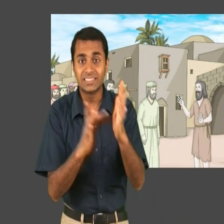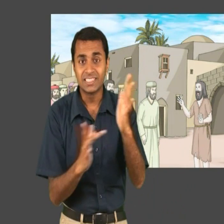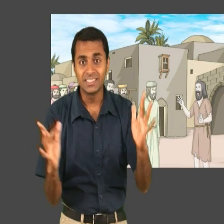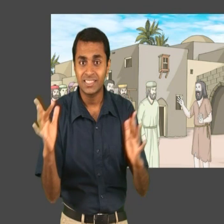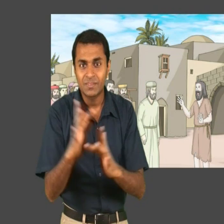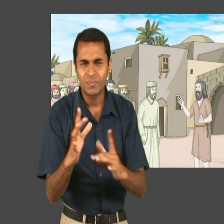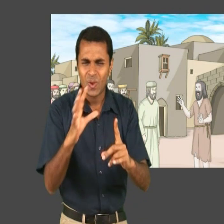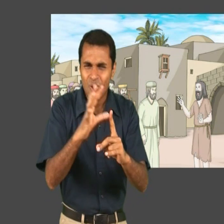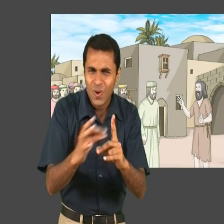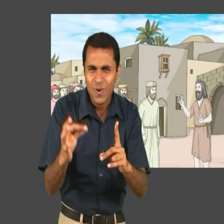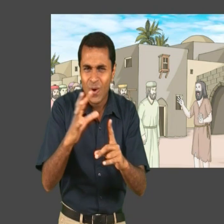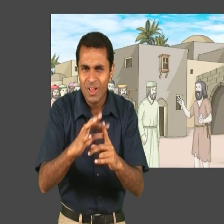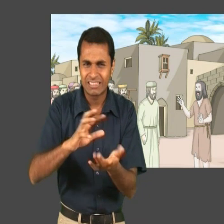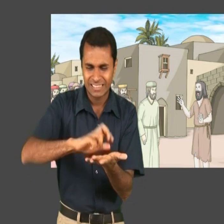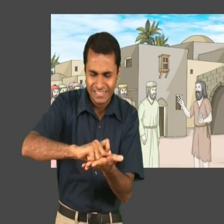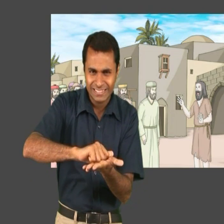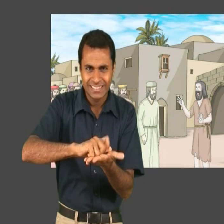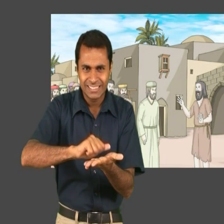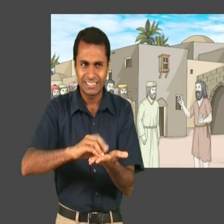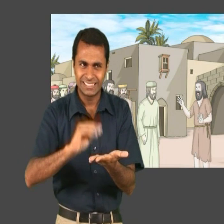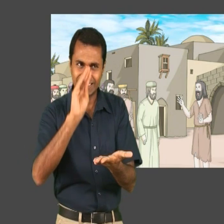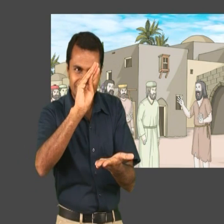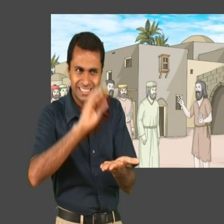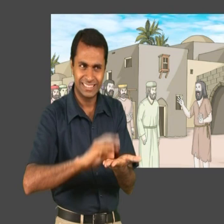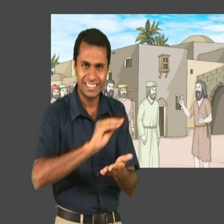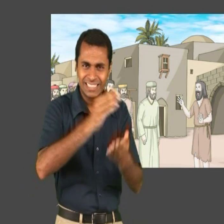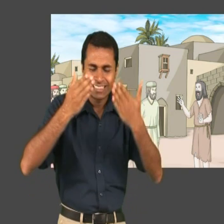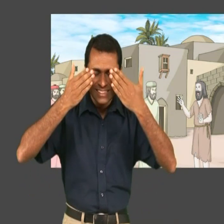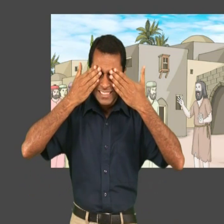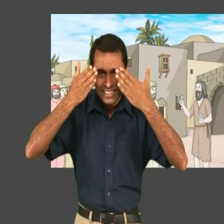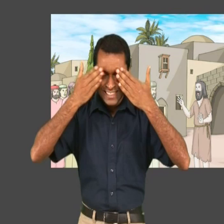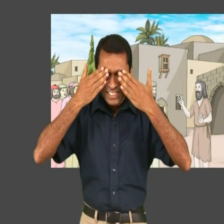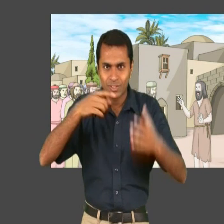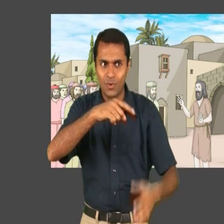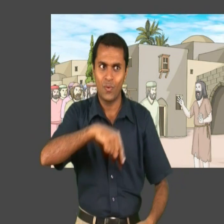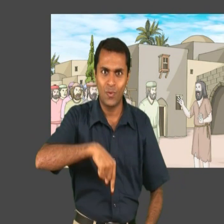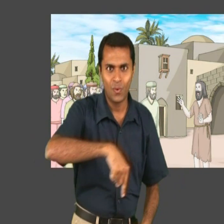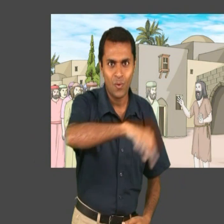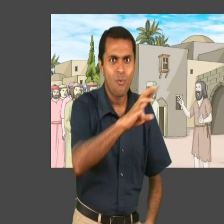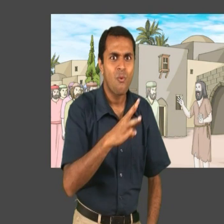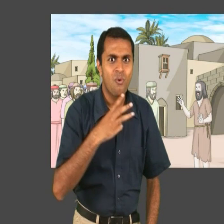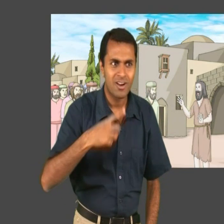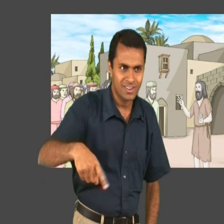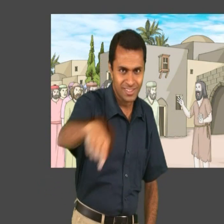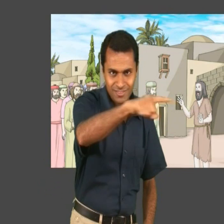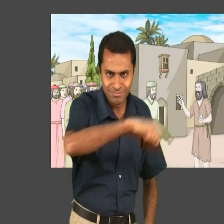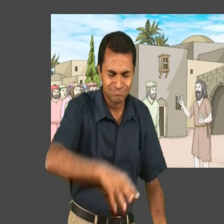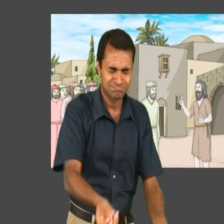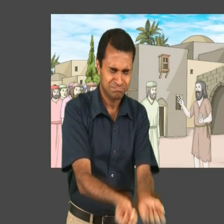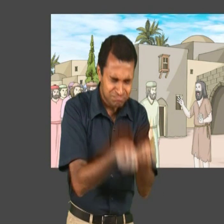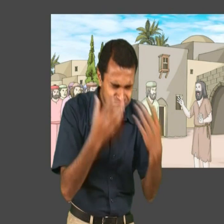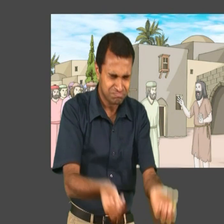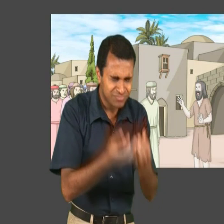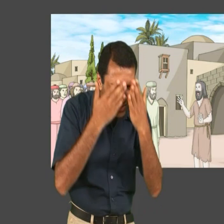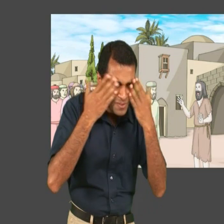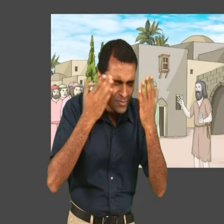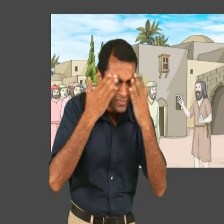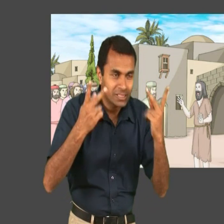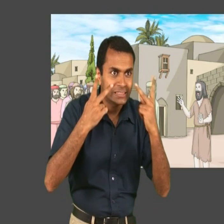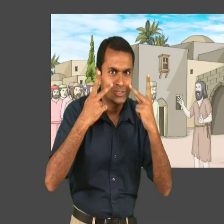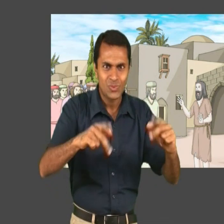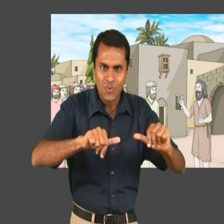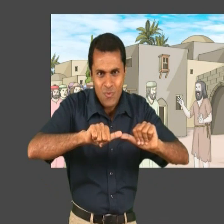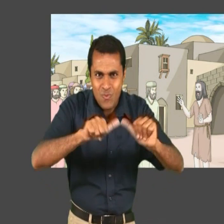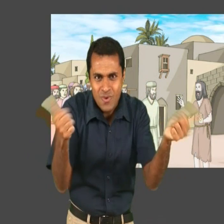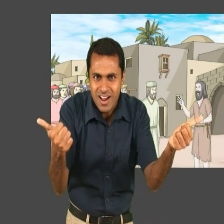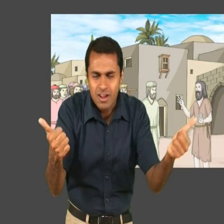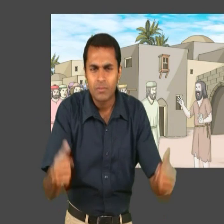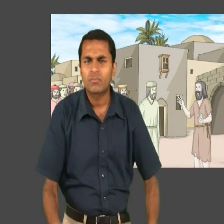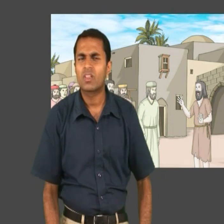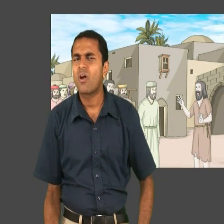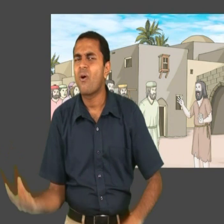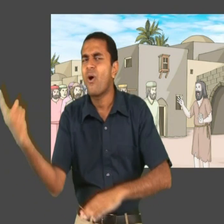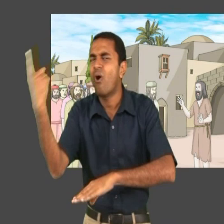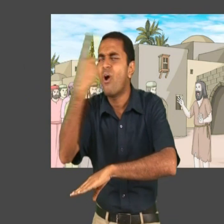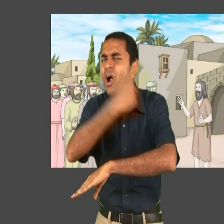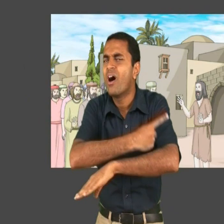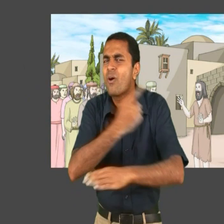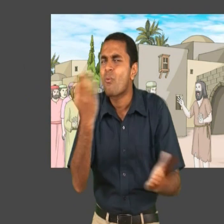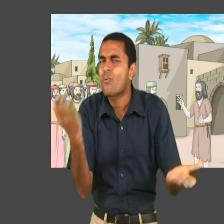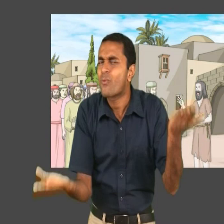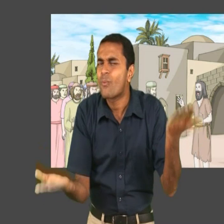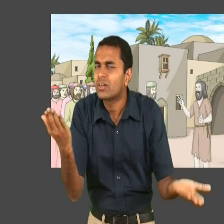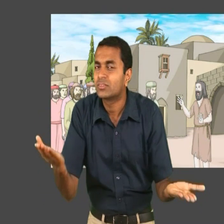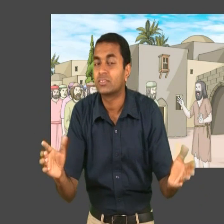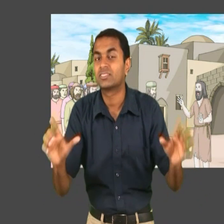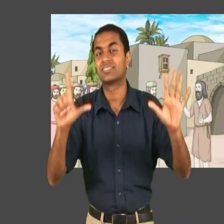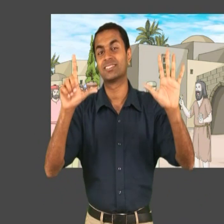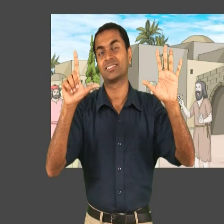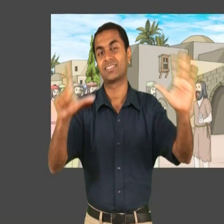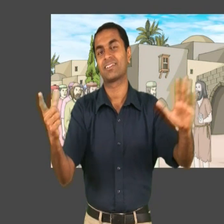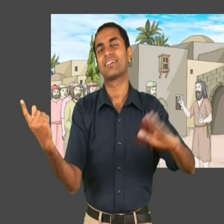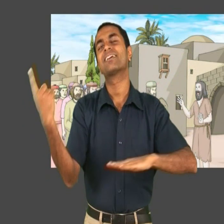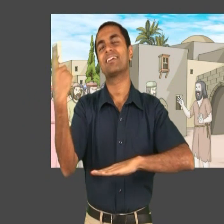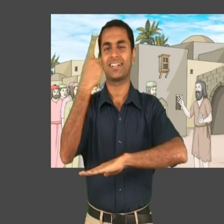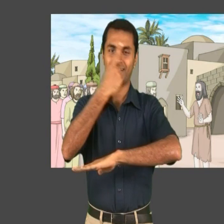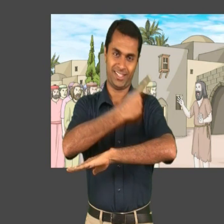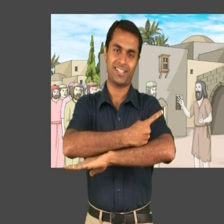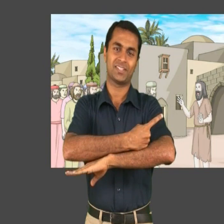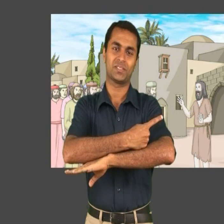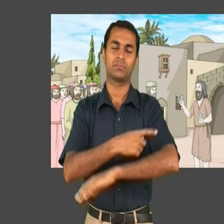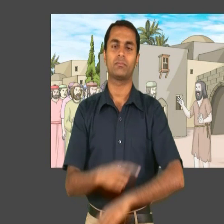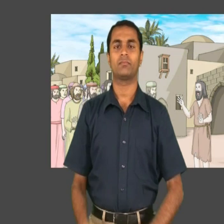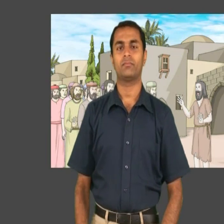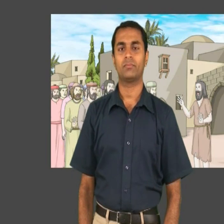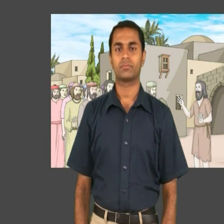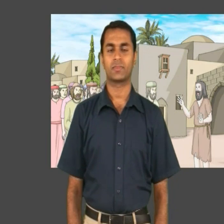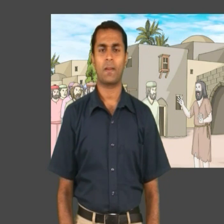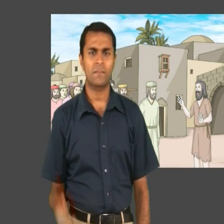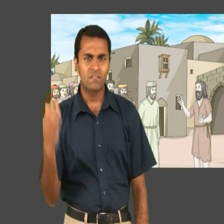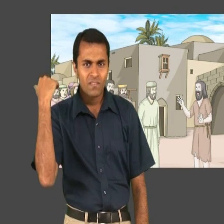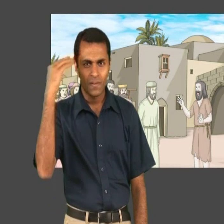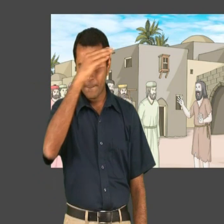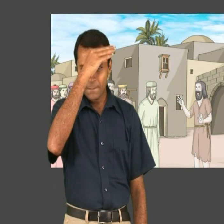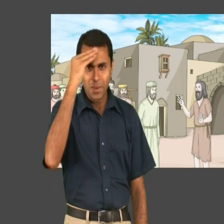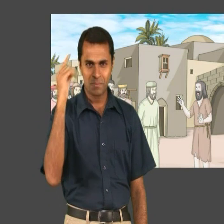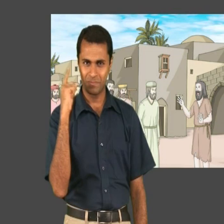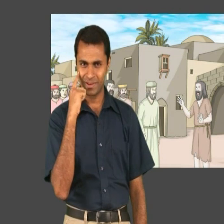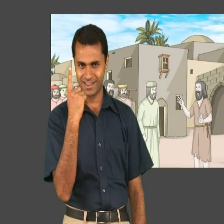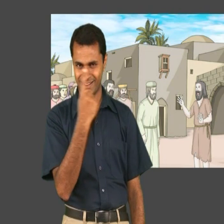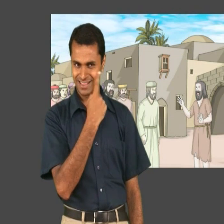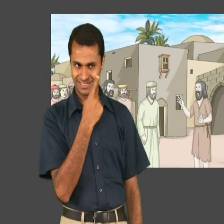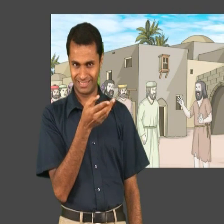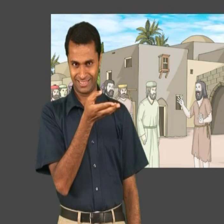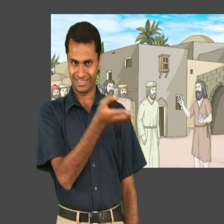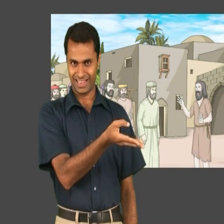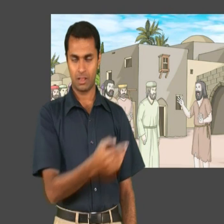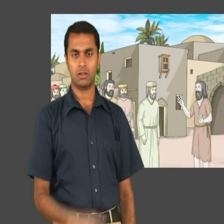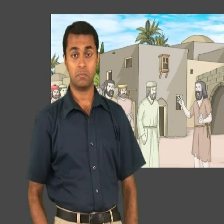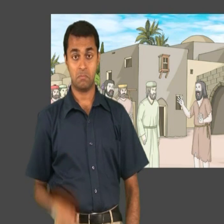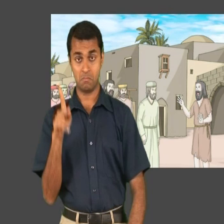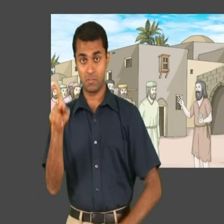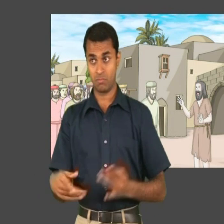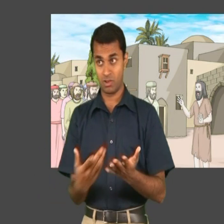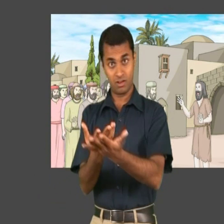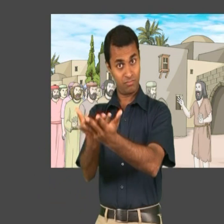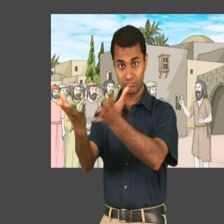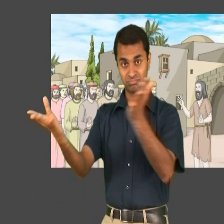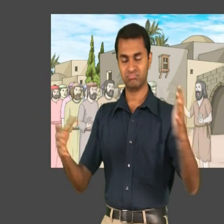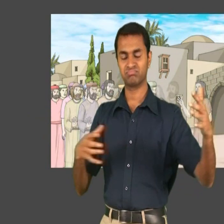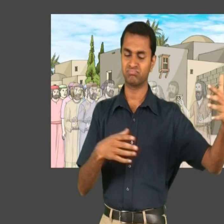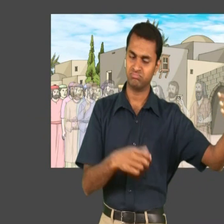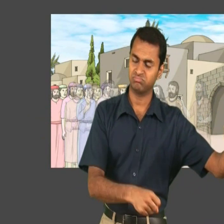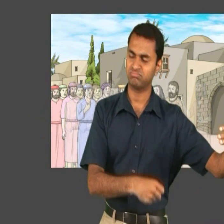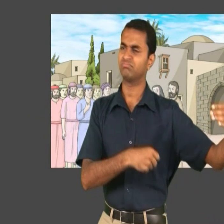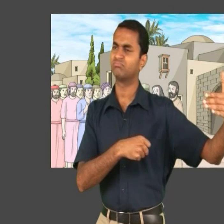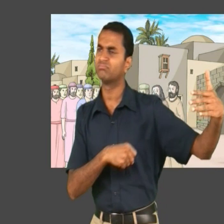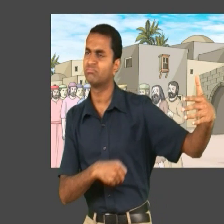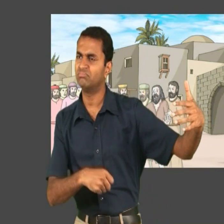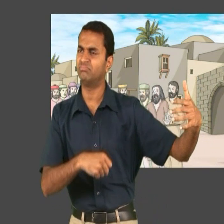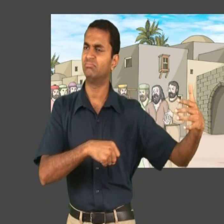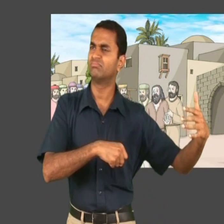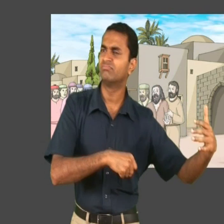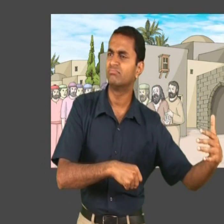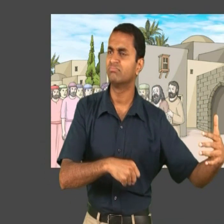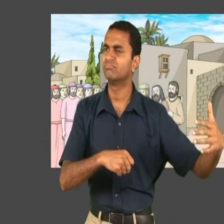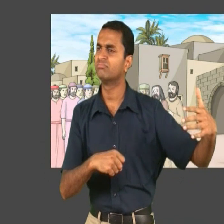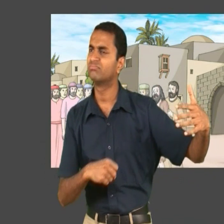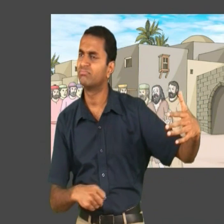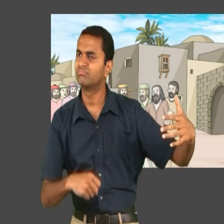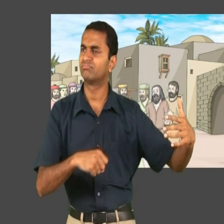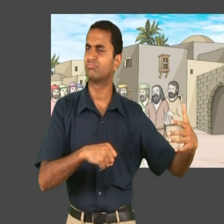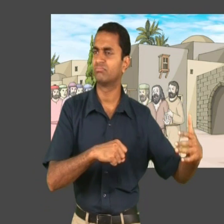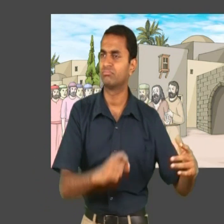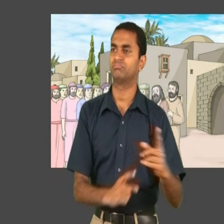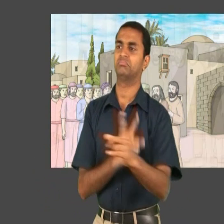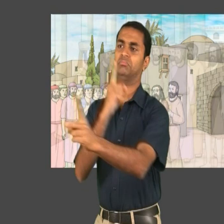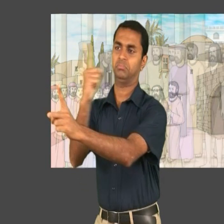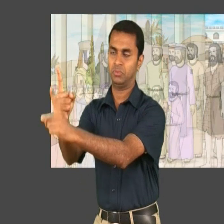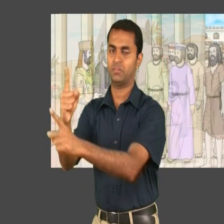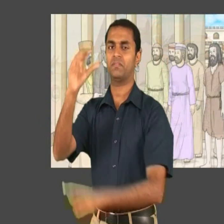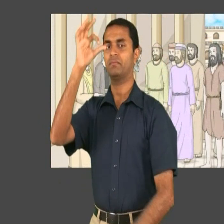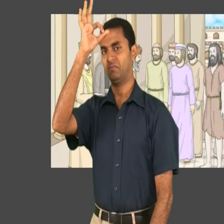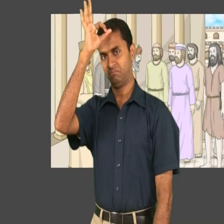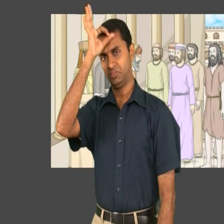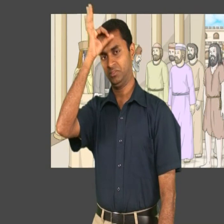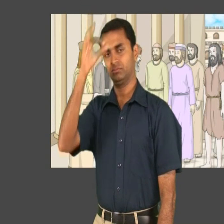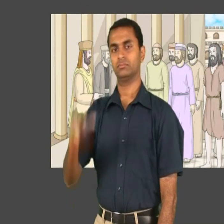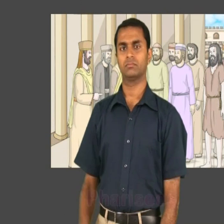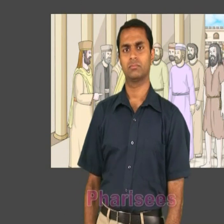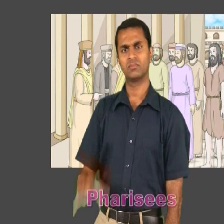So I went and washed and received my sight.” “Where is He?” they asked. “I do not know,” he answered.